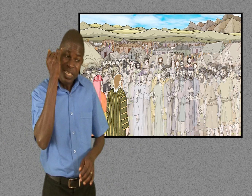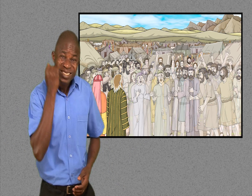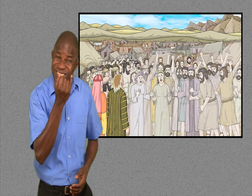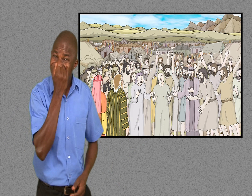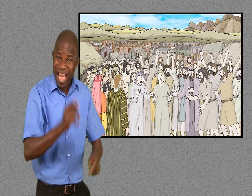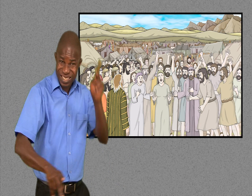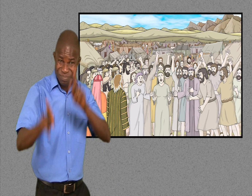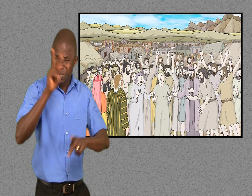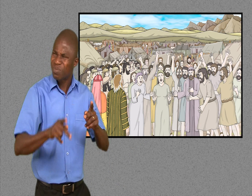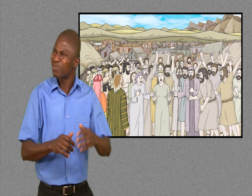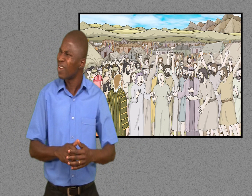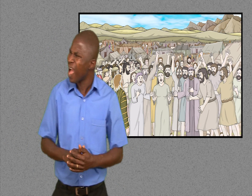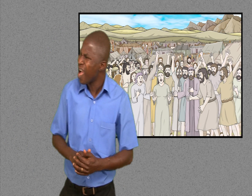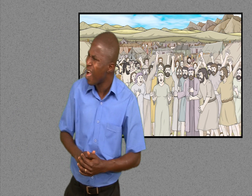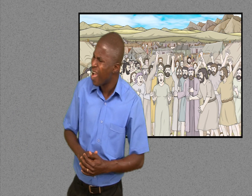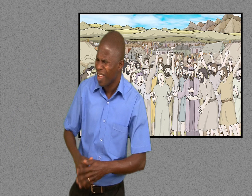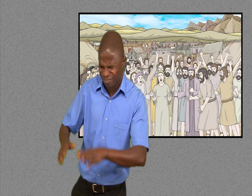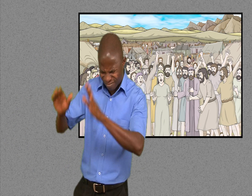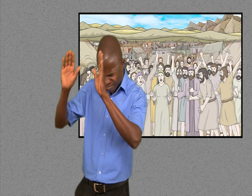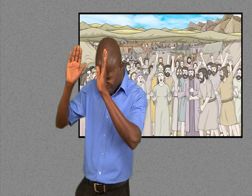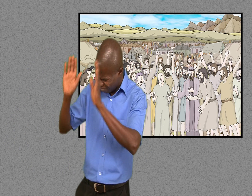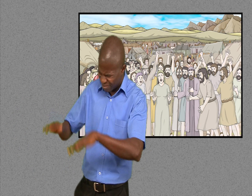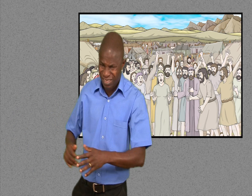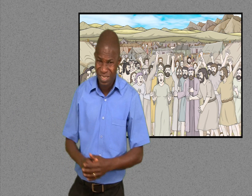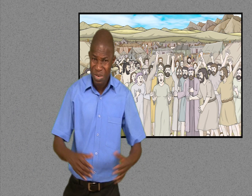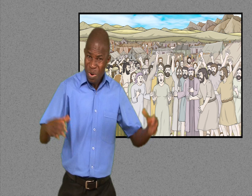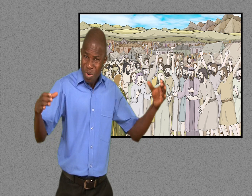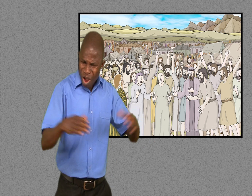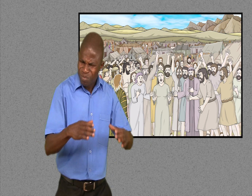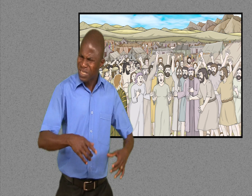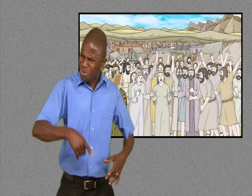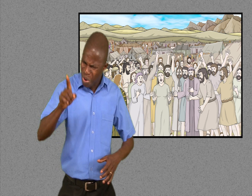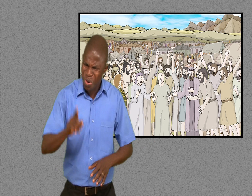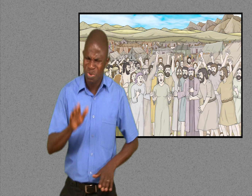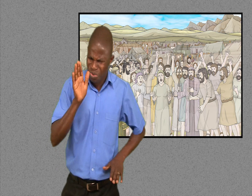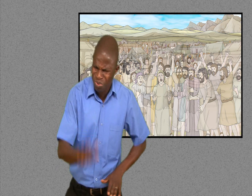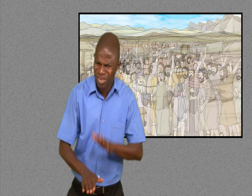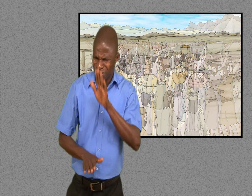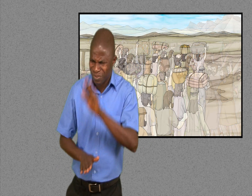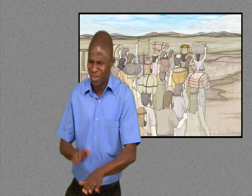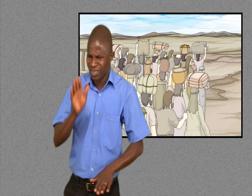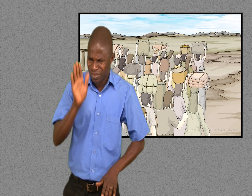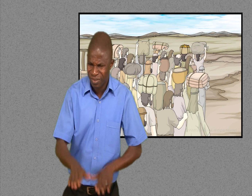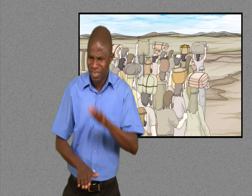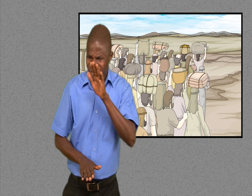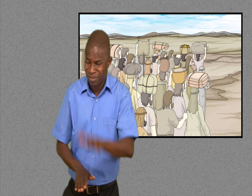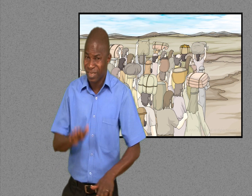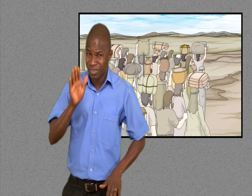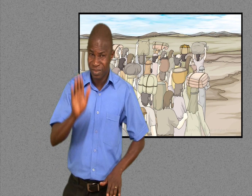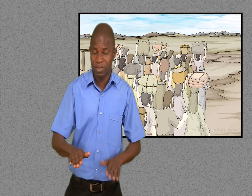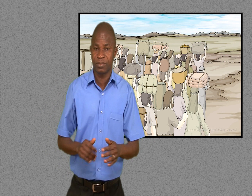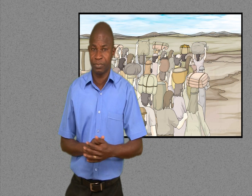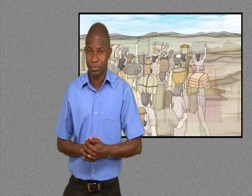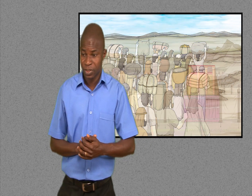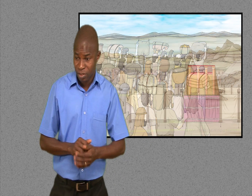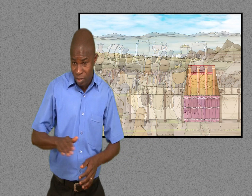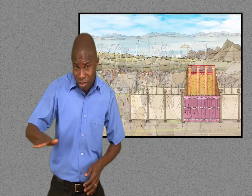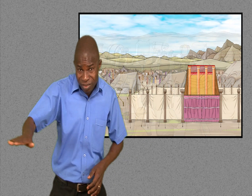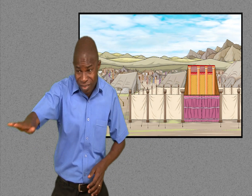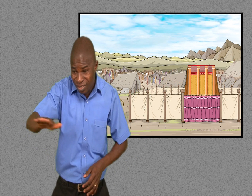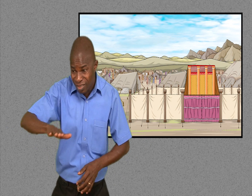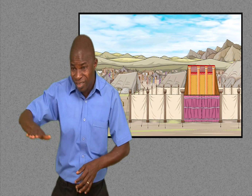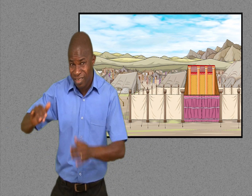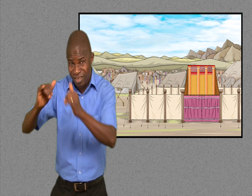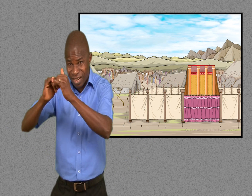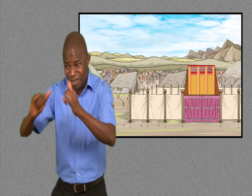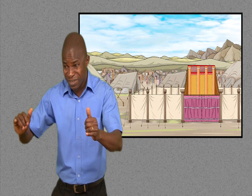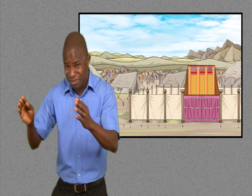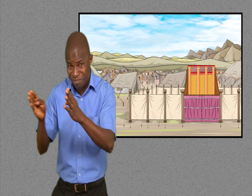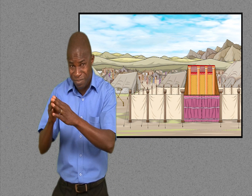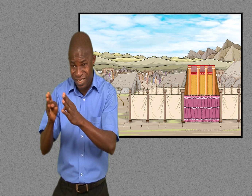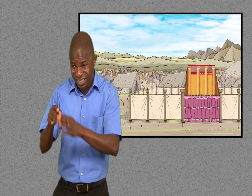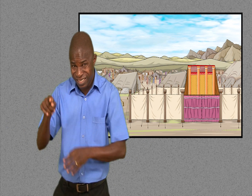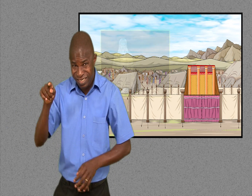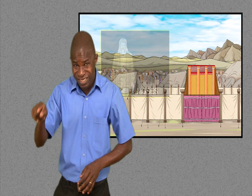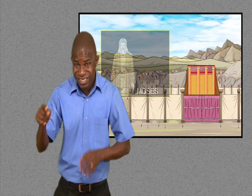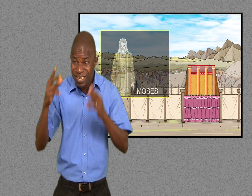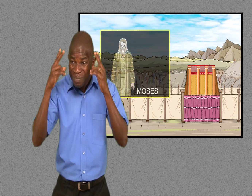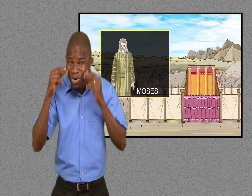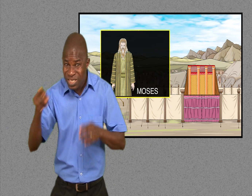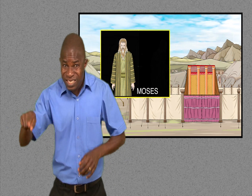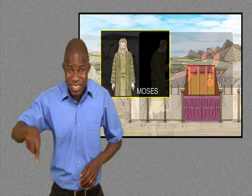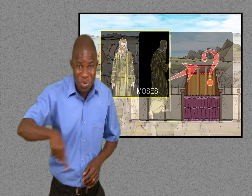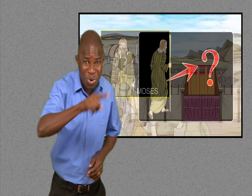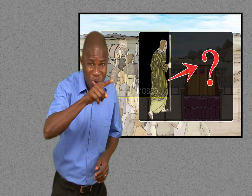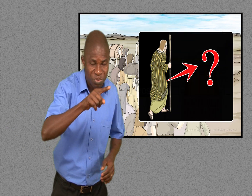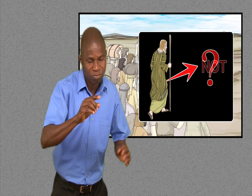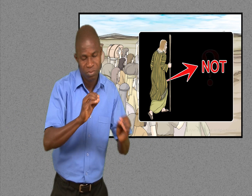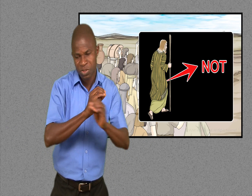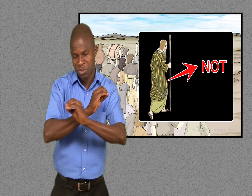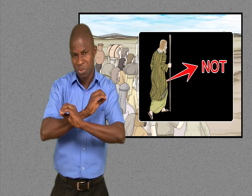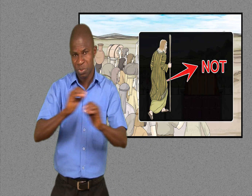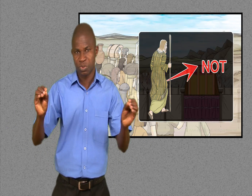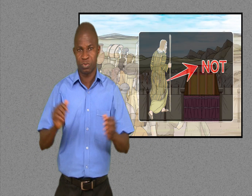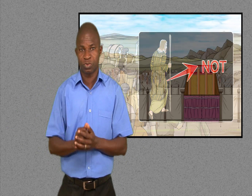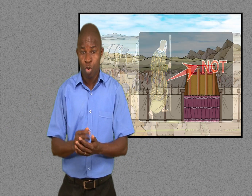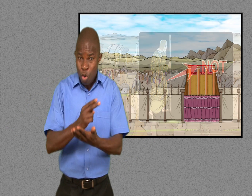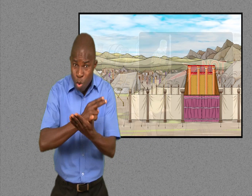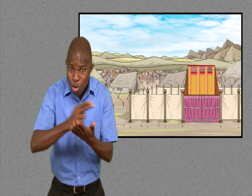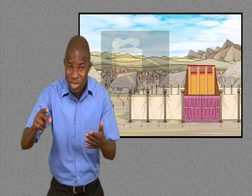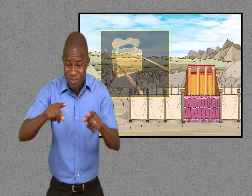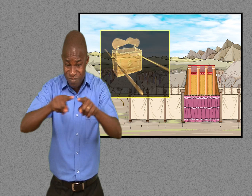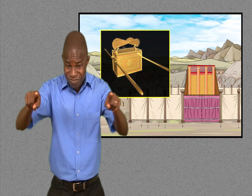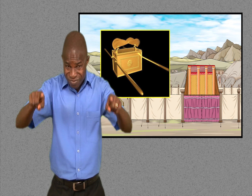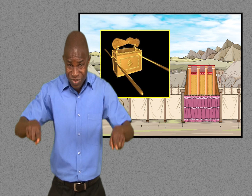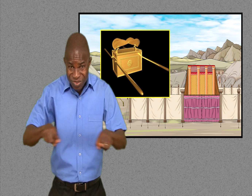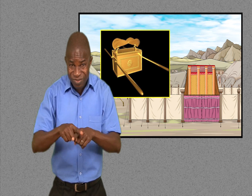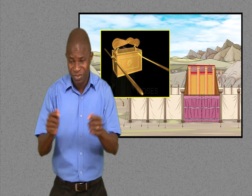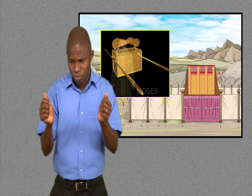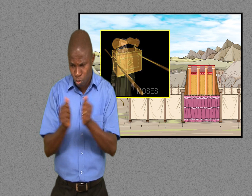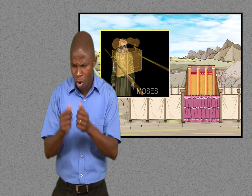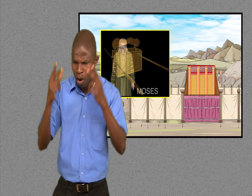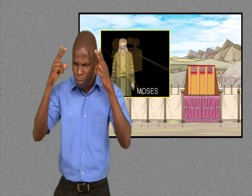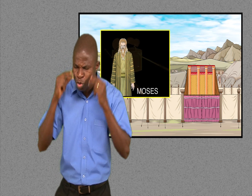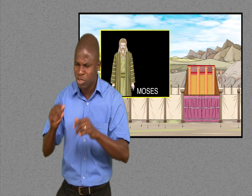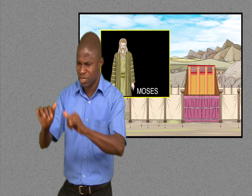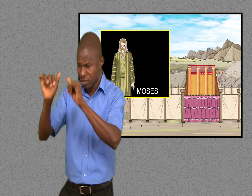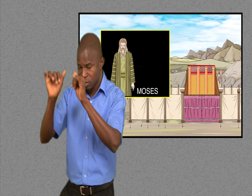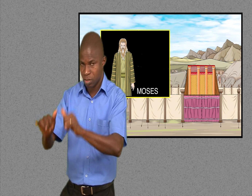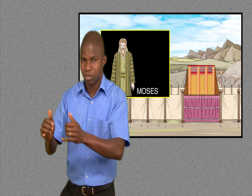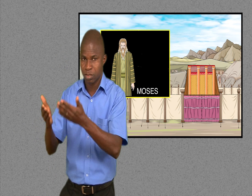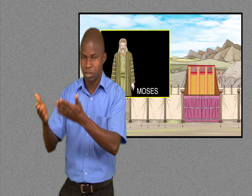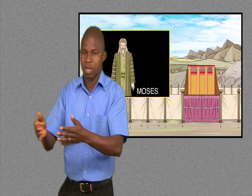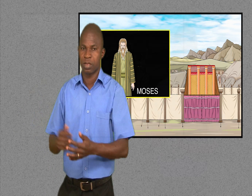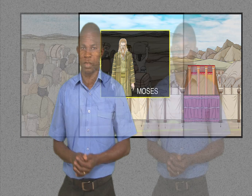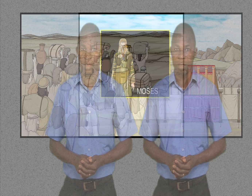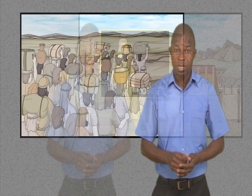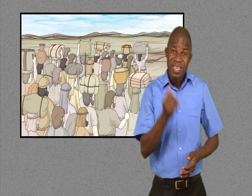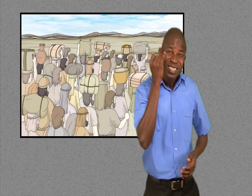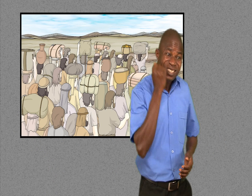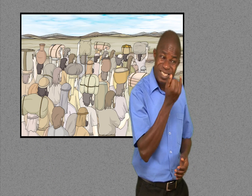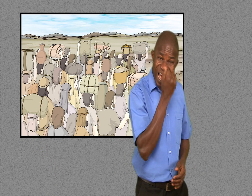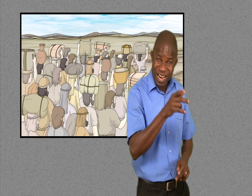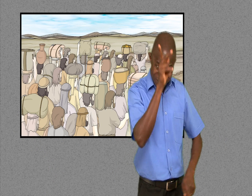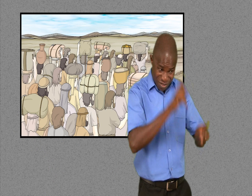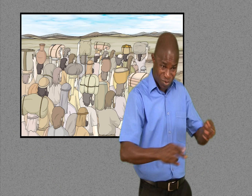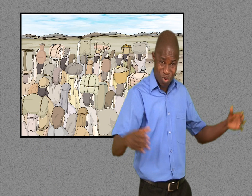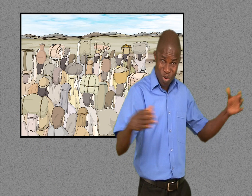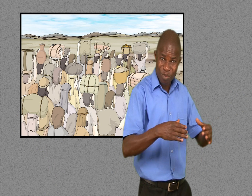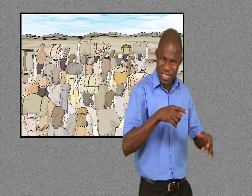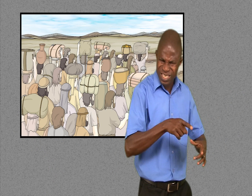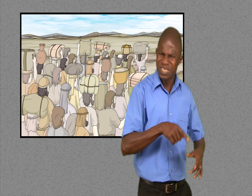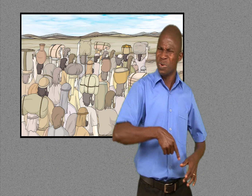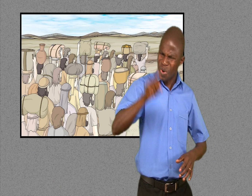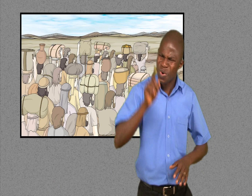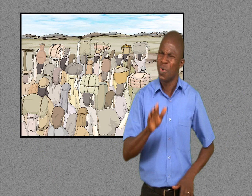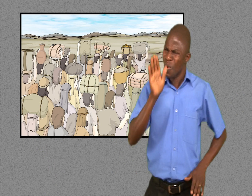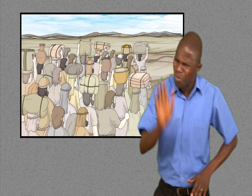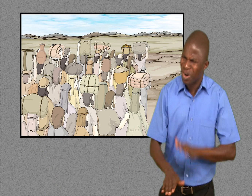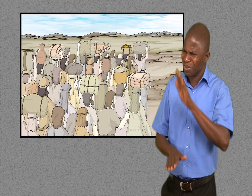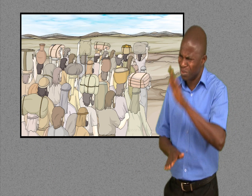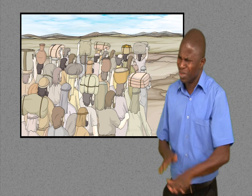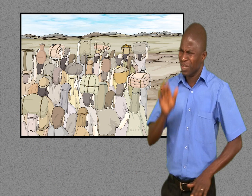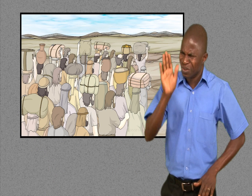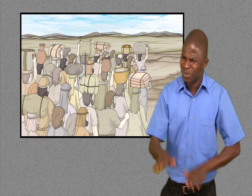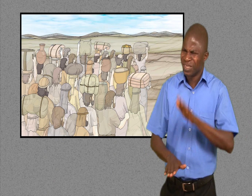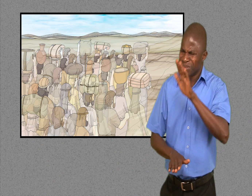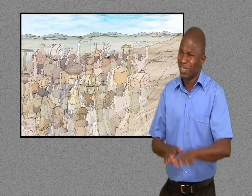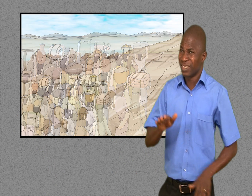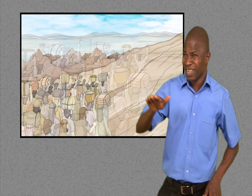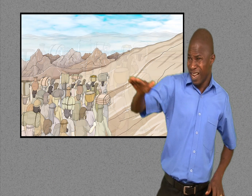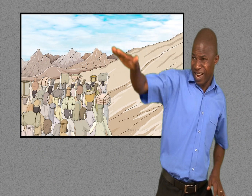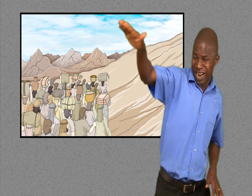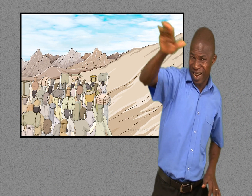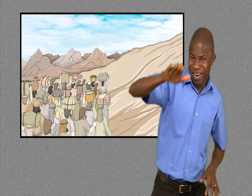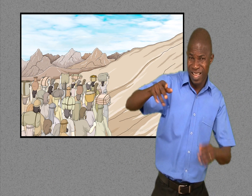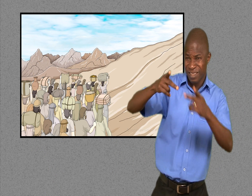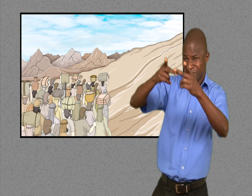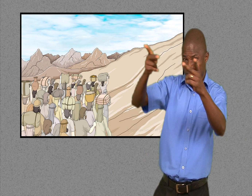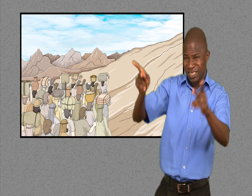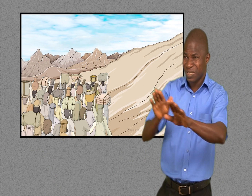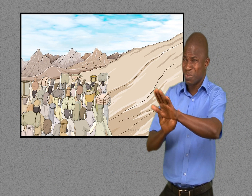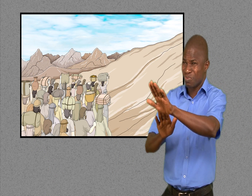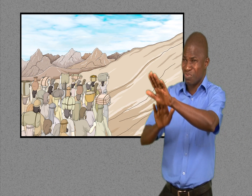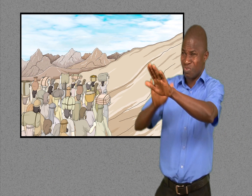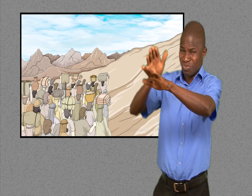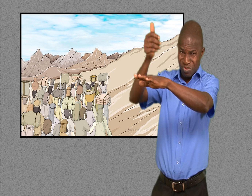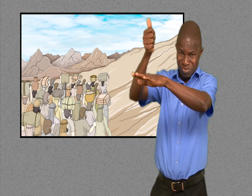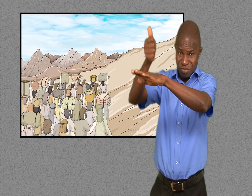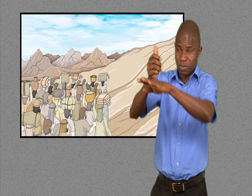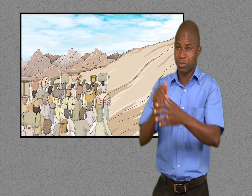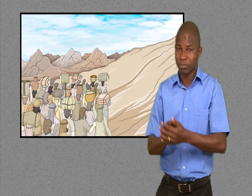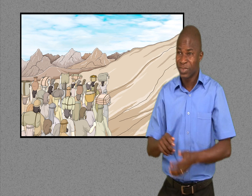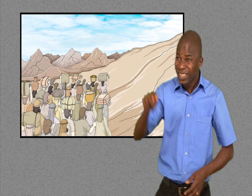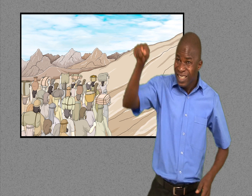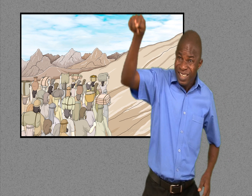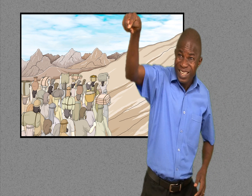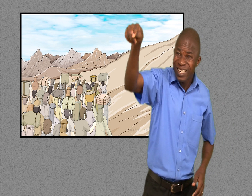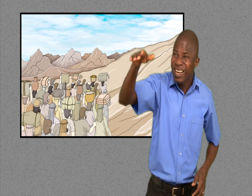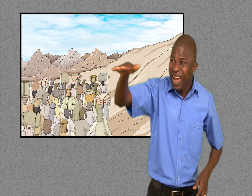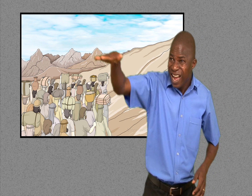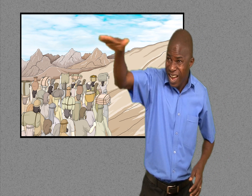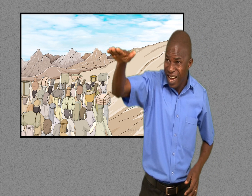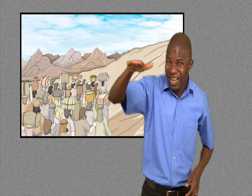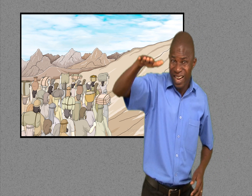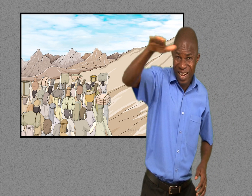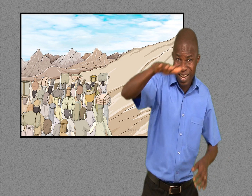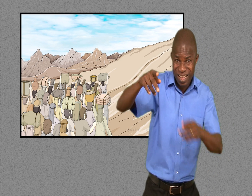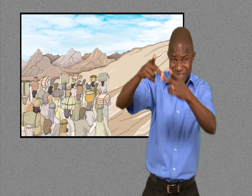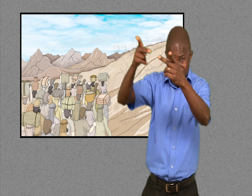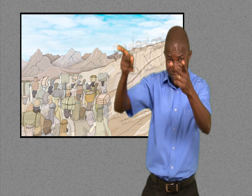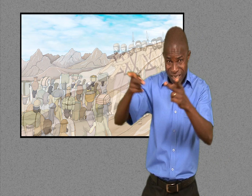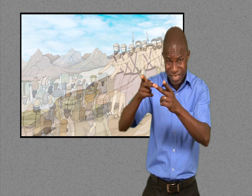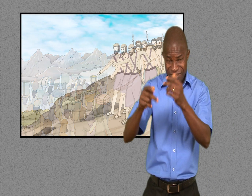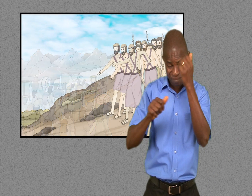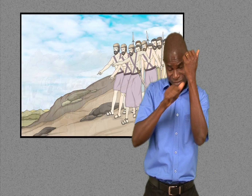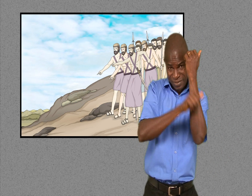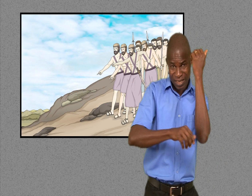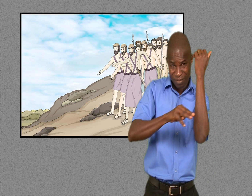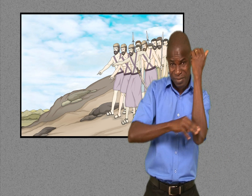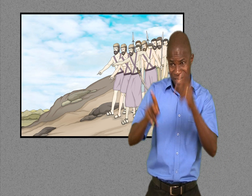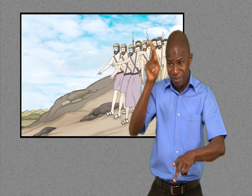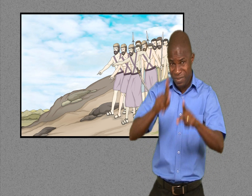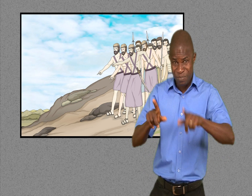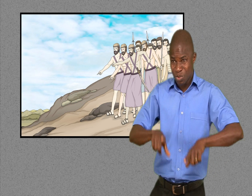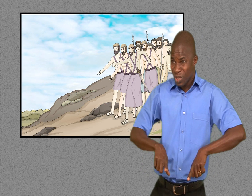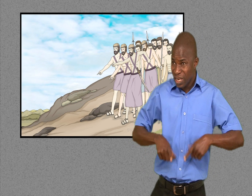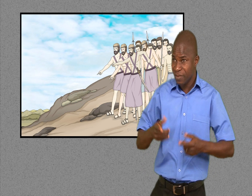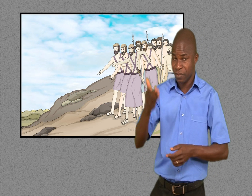But they dared to go up to the ridge of the hill country, though neither Moses nor the ark of the covenant of the LORD moved from the camp.